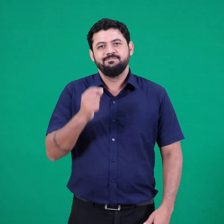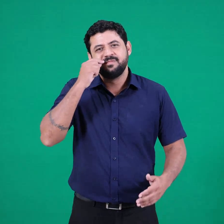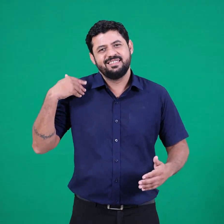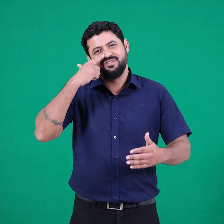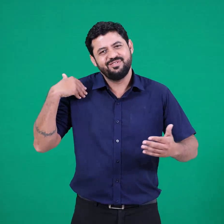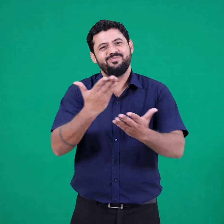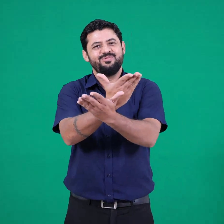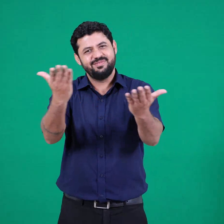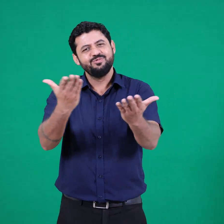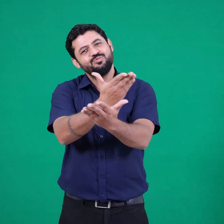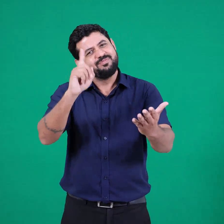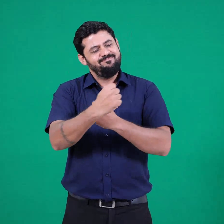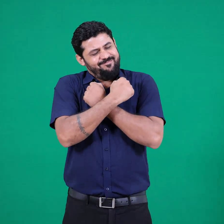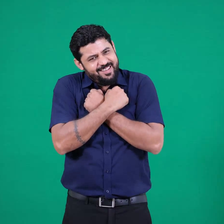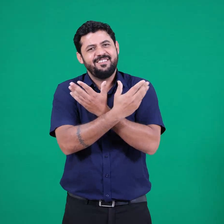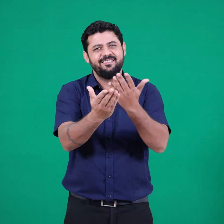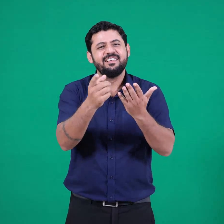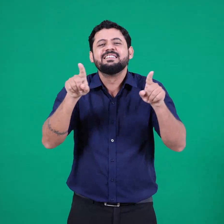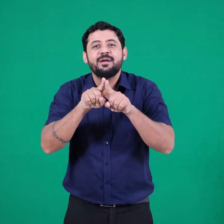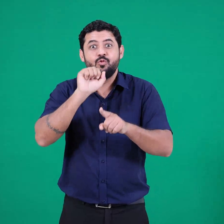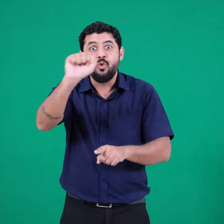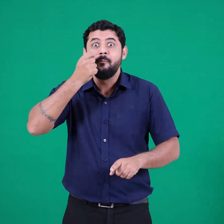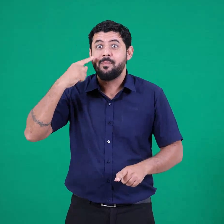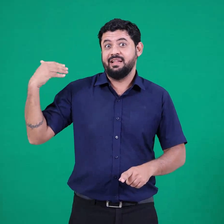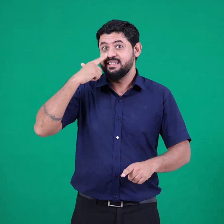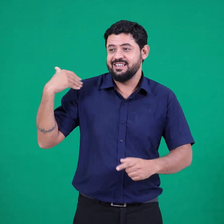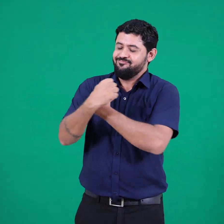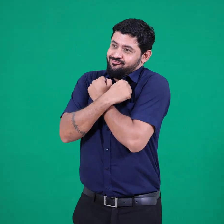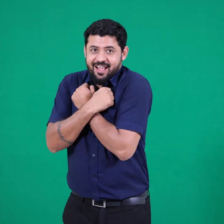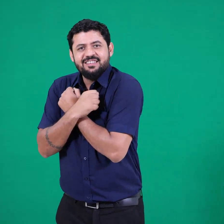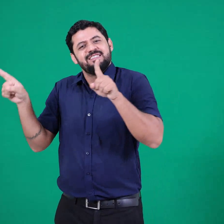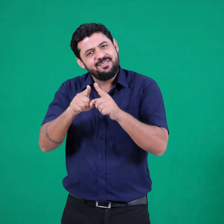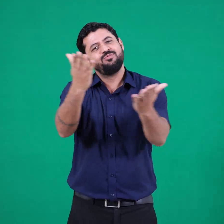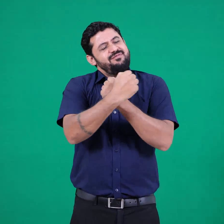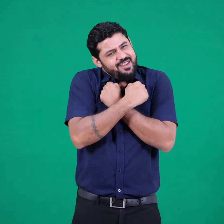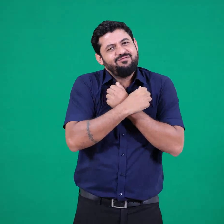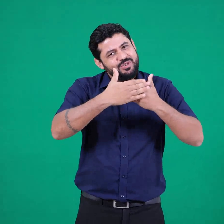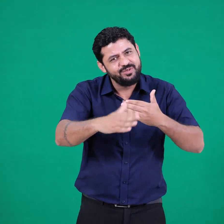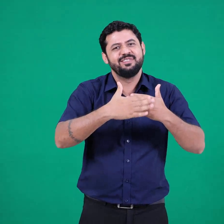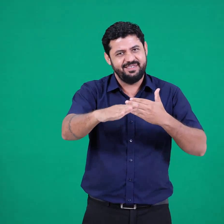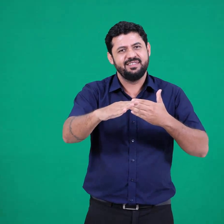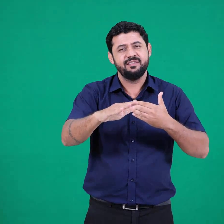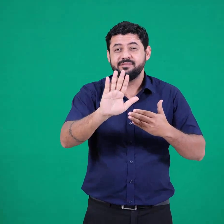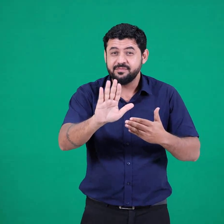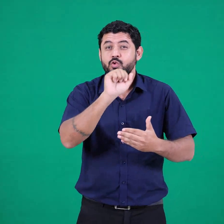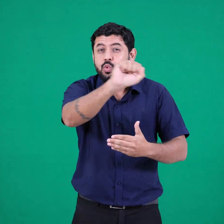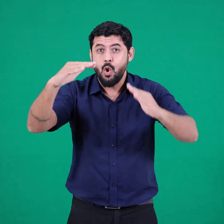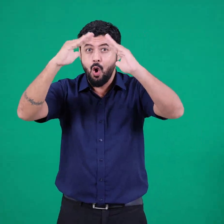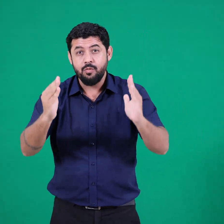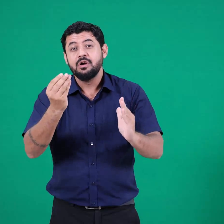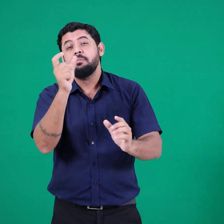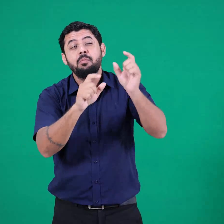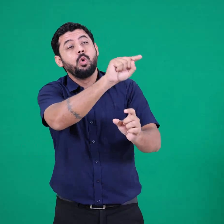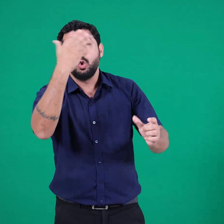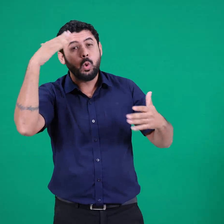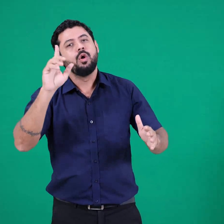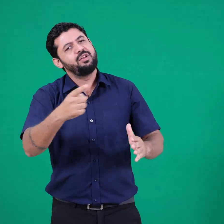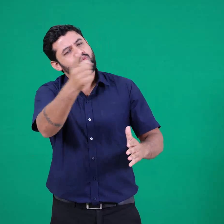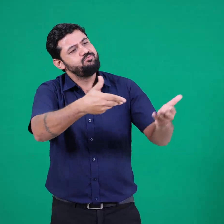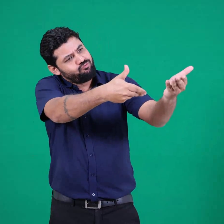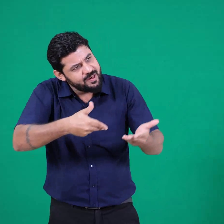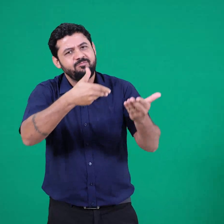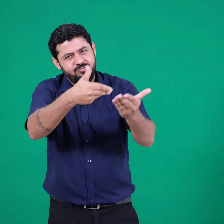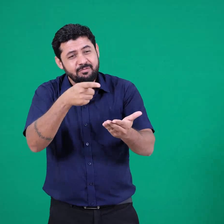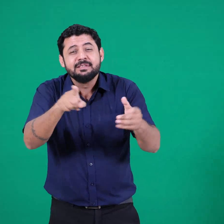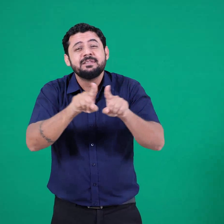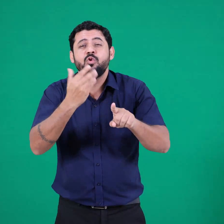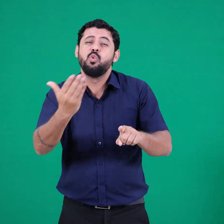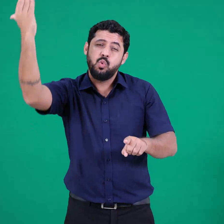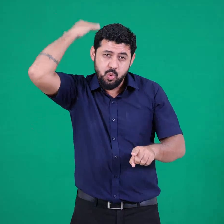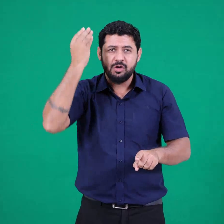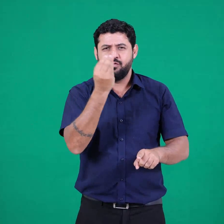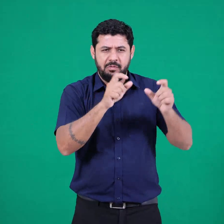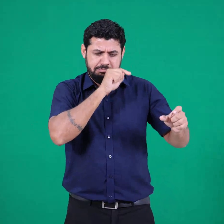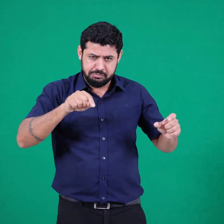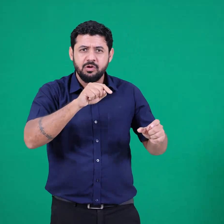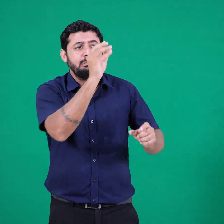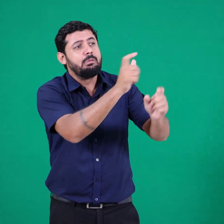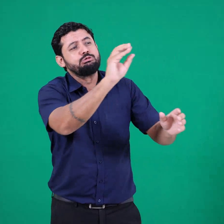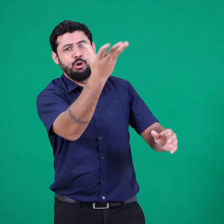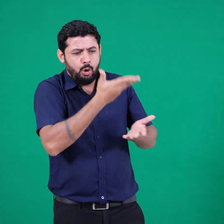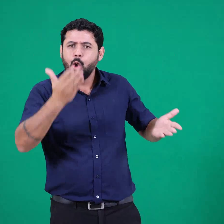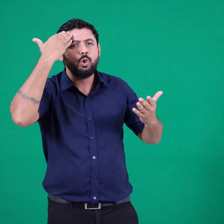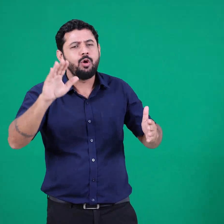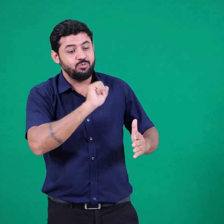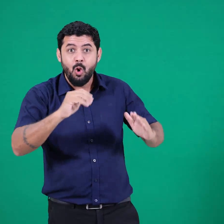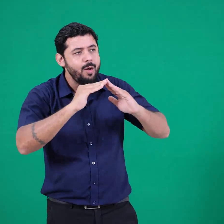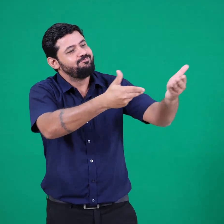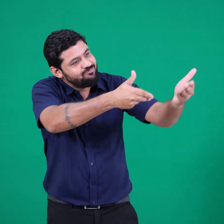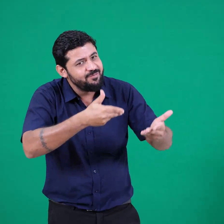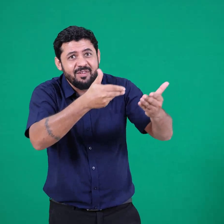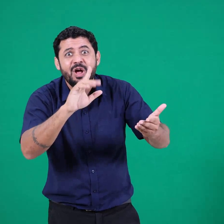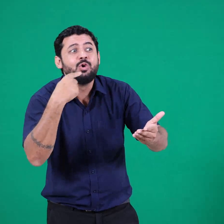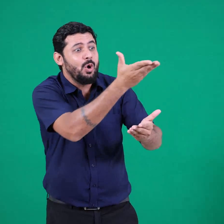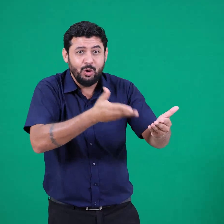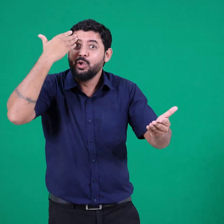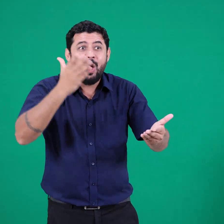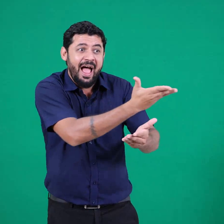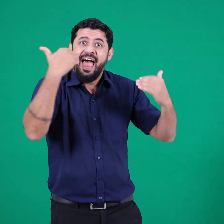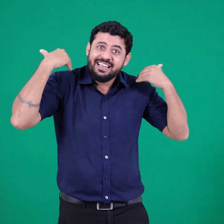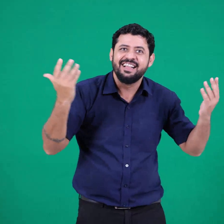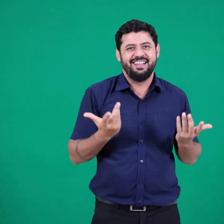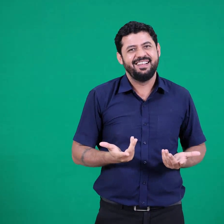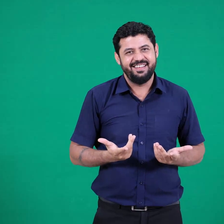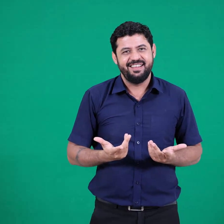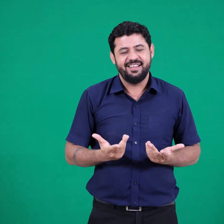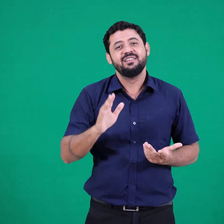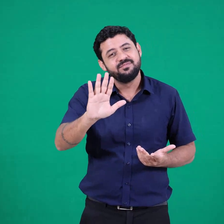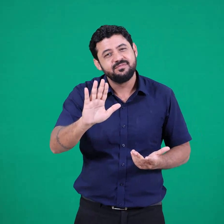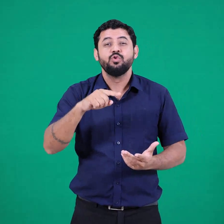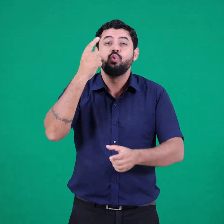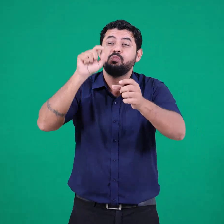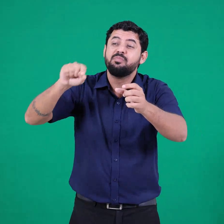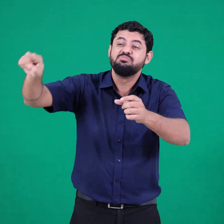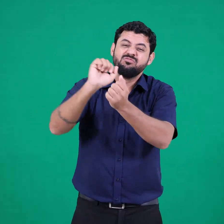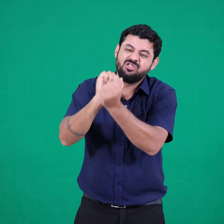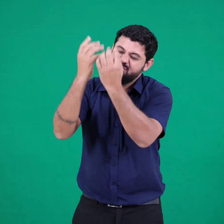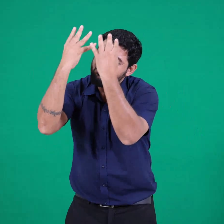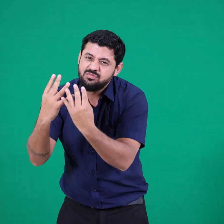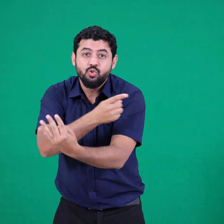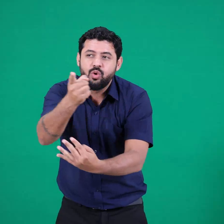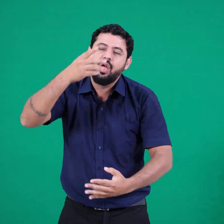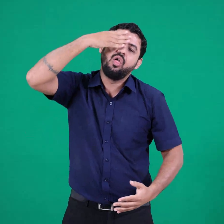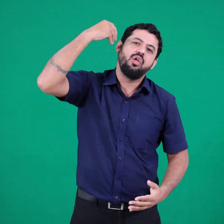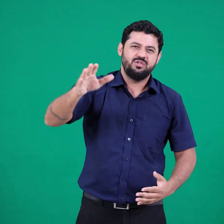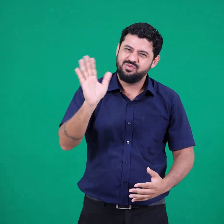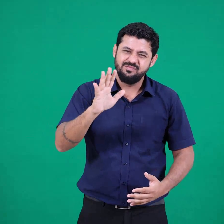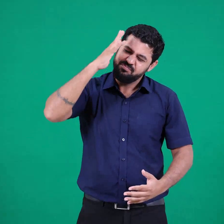Do not neglect to show hospitality to strangers, for by so doing some people have entertained angels without knowing it.